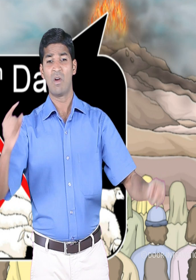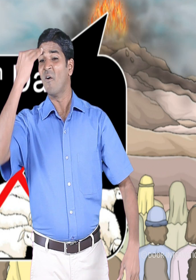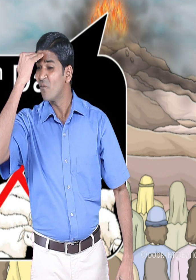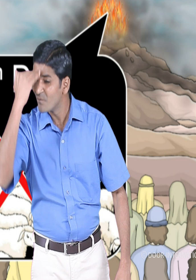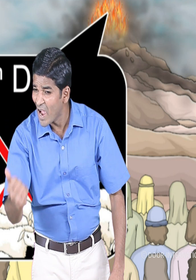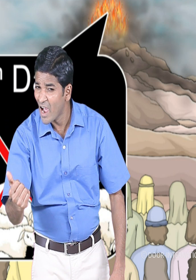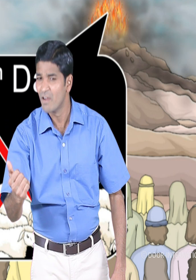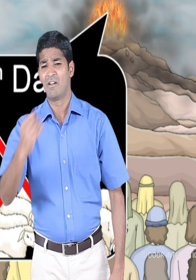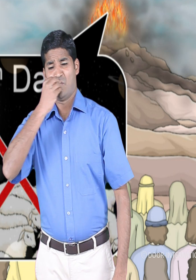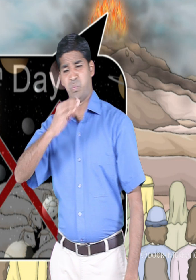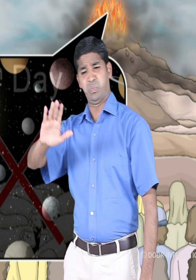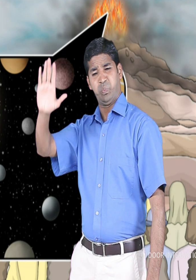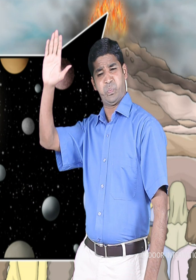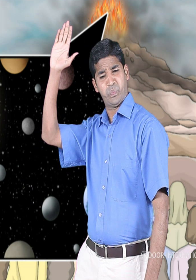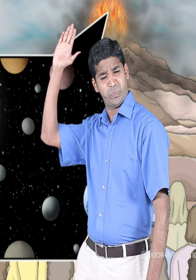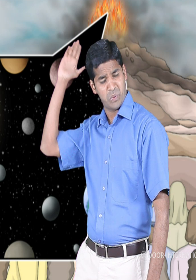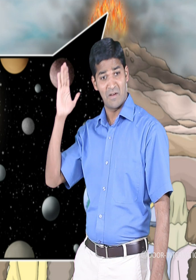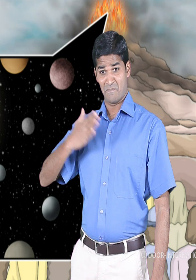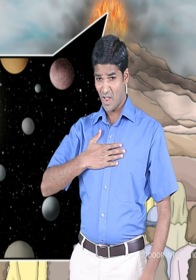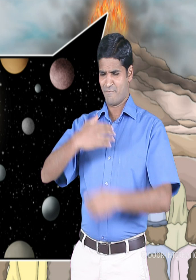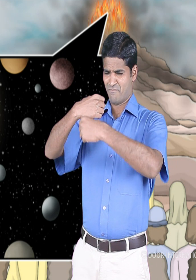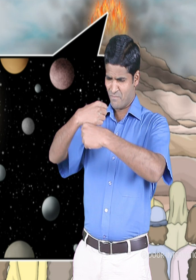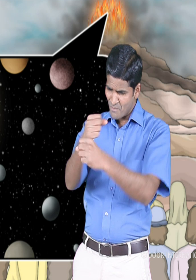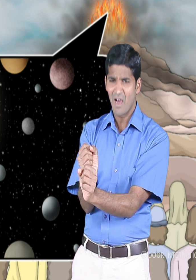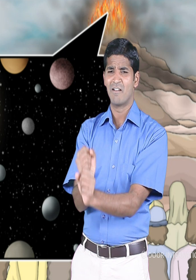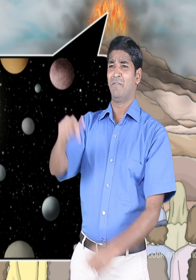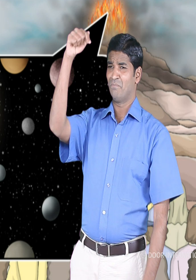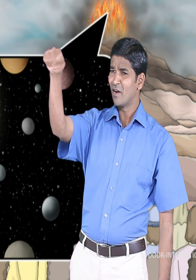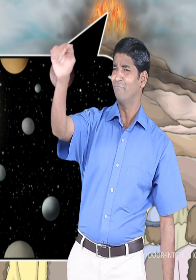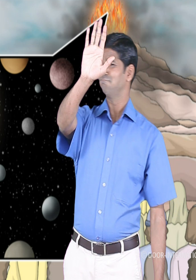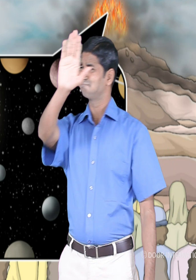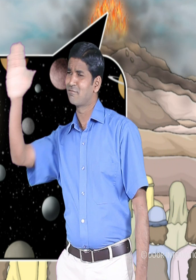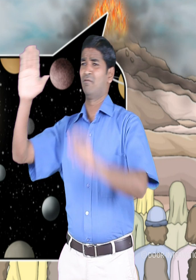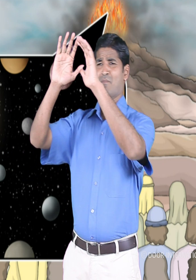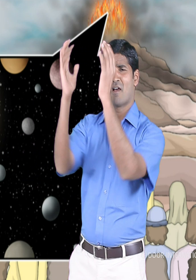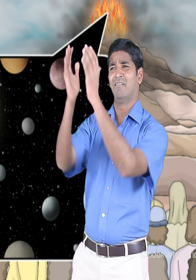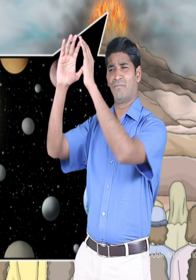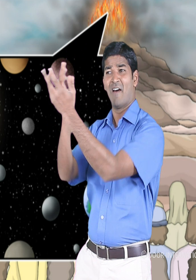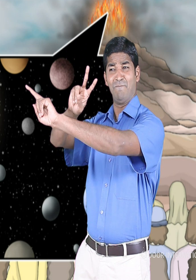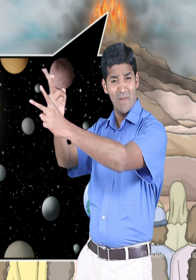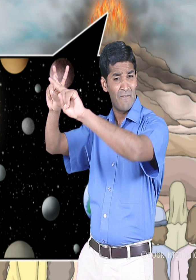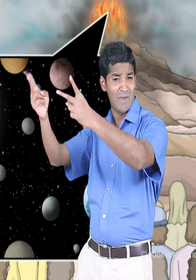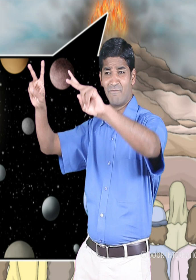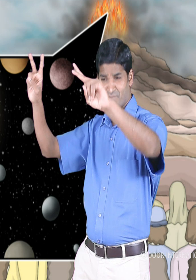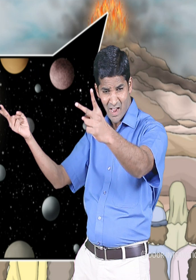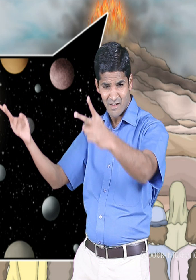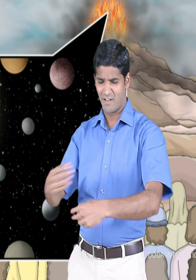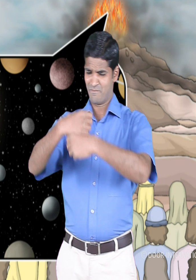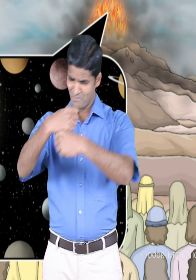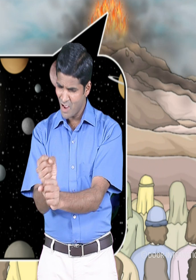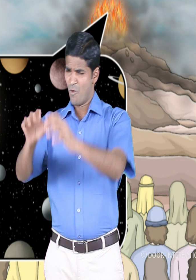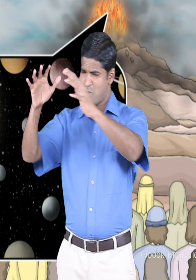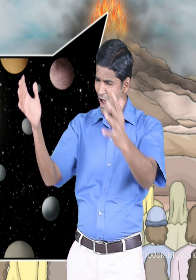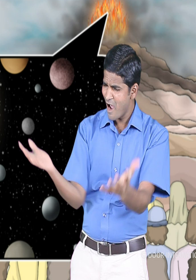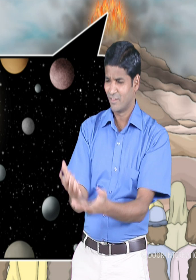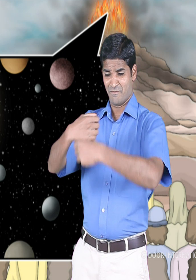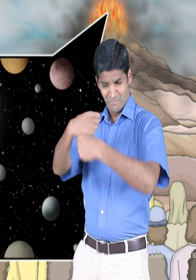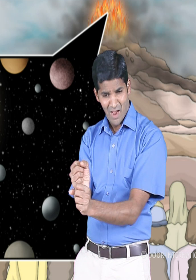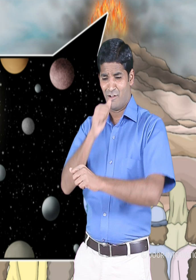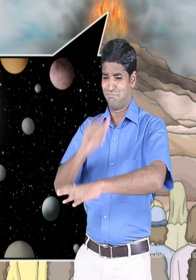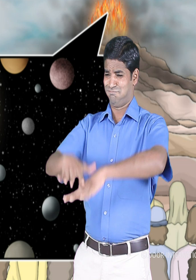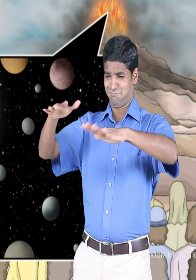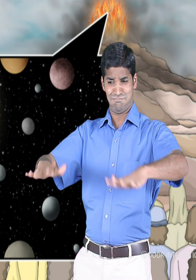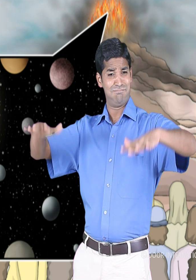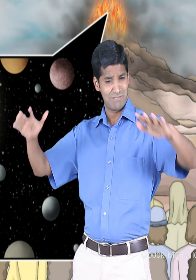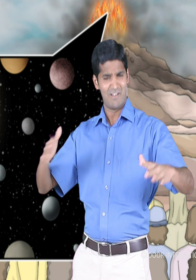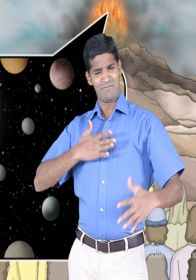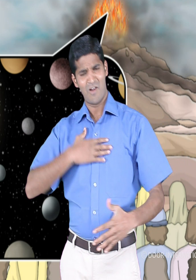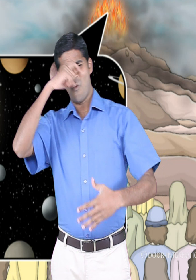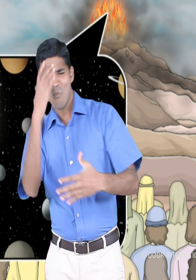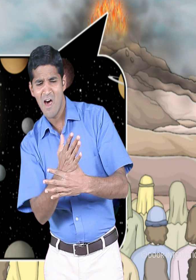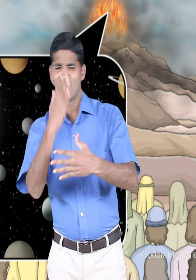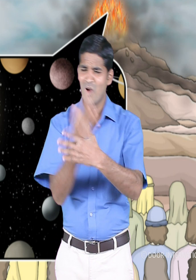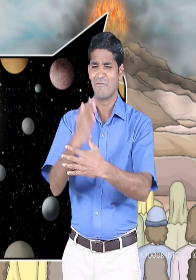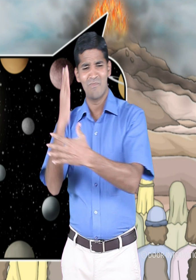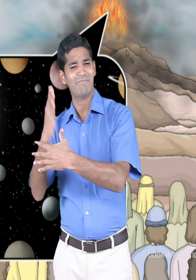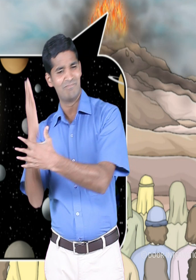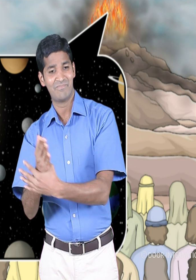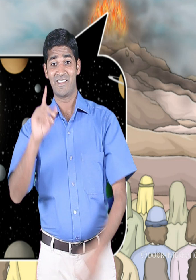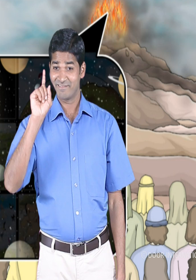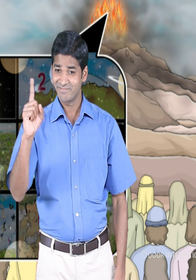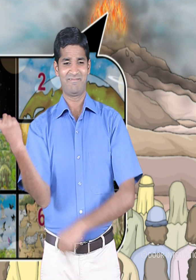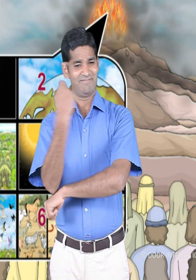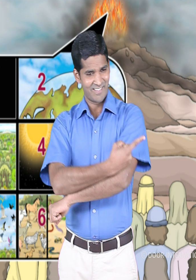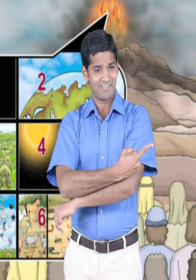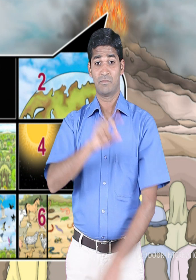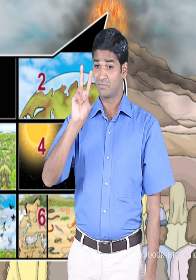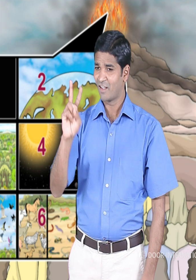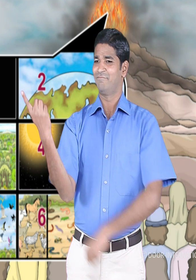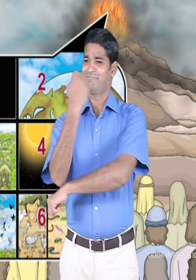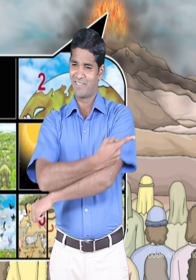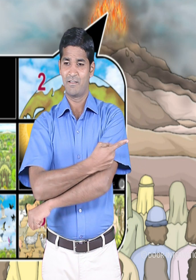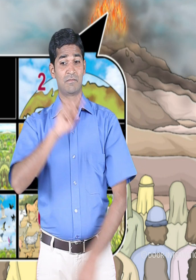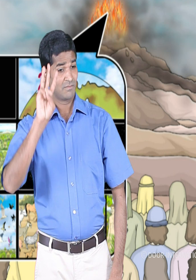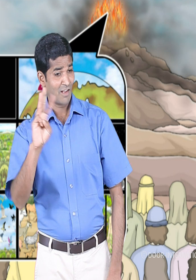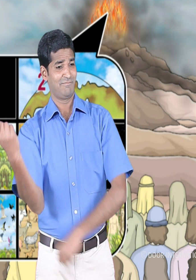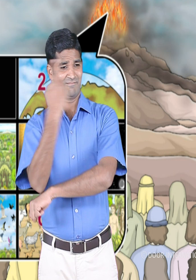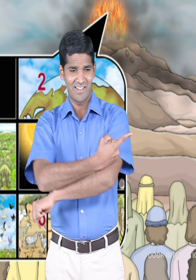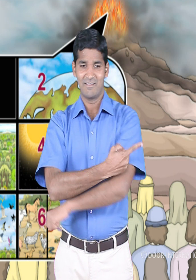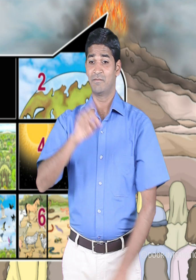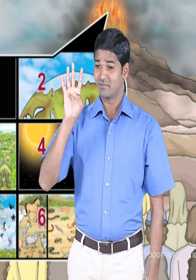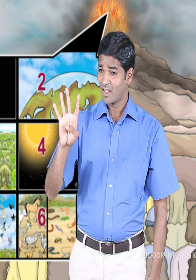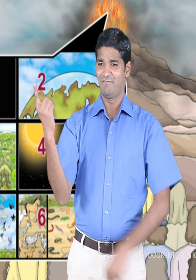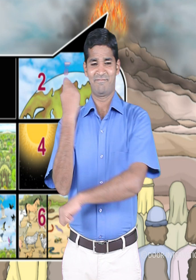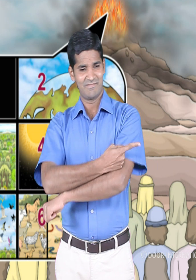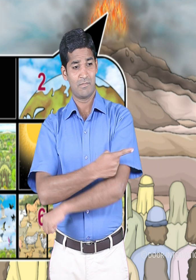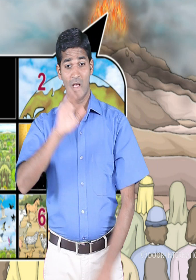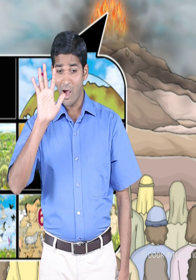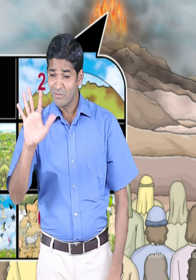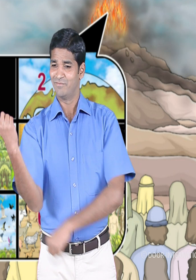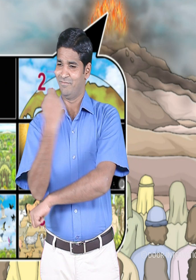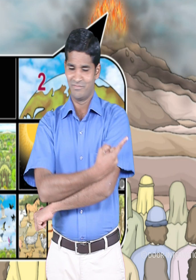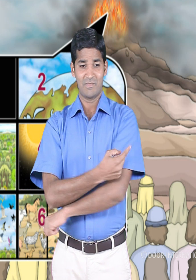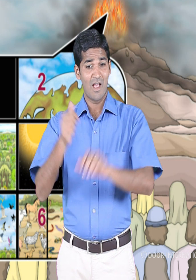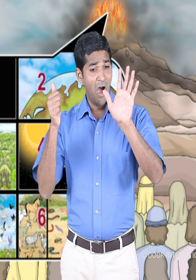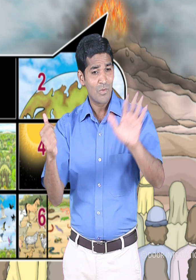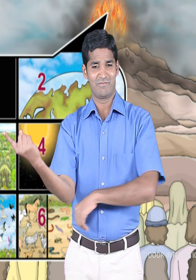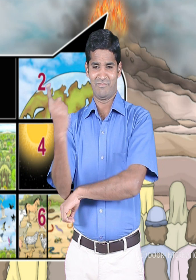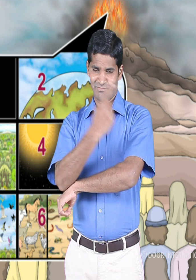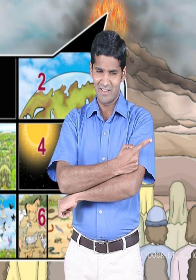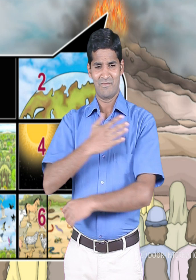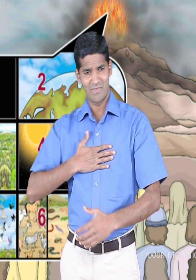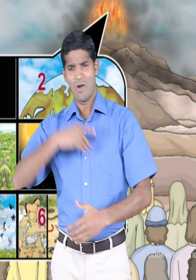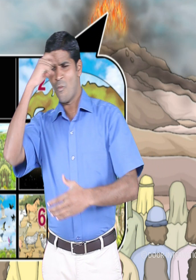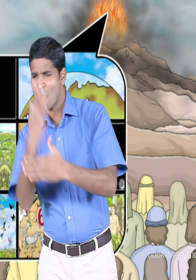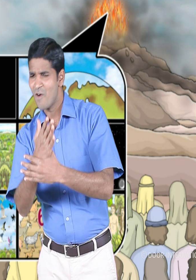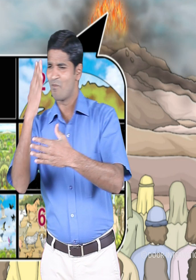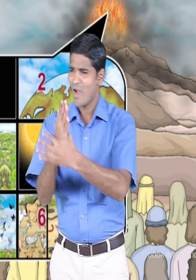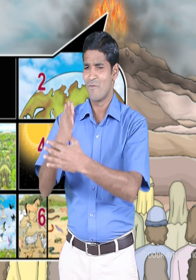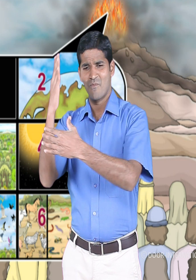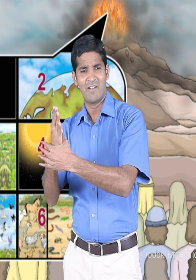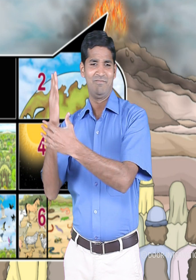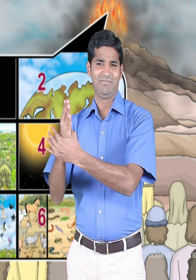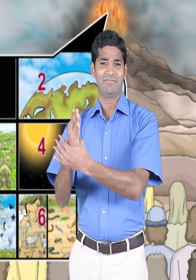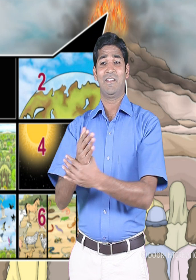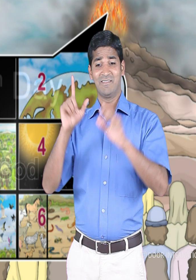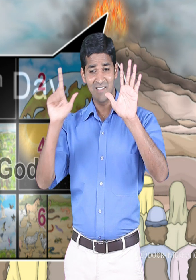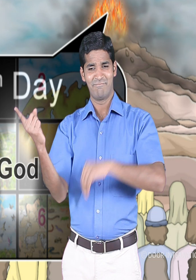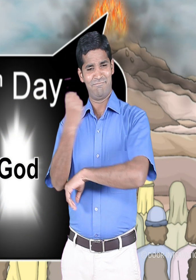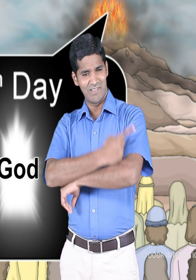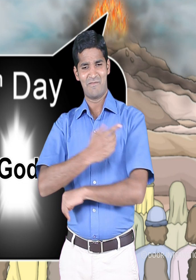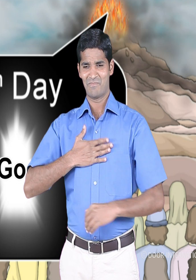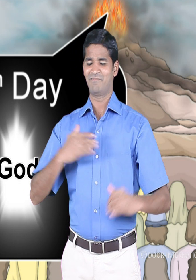For in six days the LORD made the heavens and the earth and the sea and all that is in them, but on the seventh day He rested.